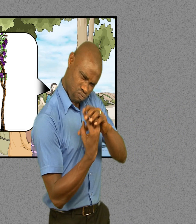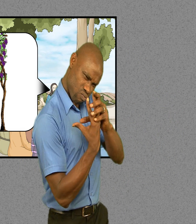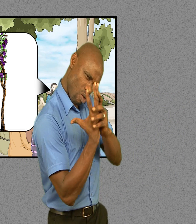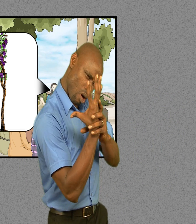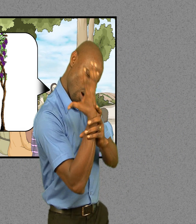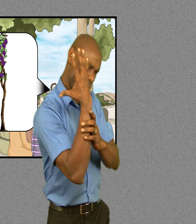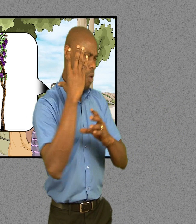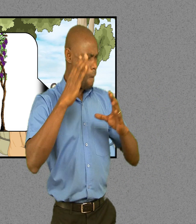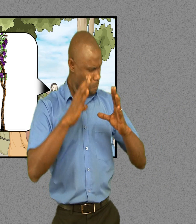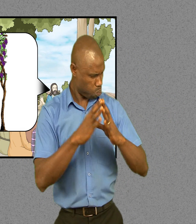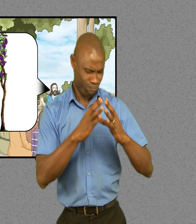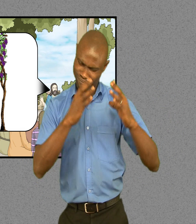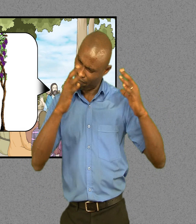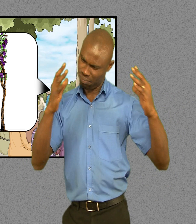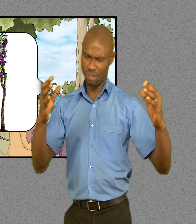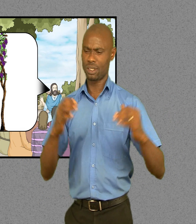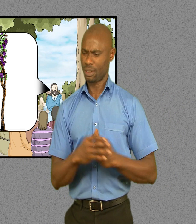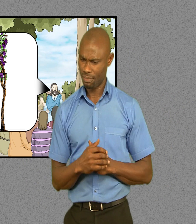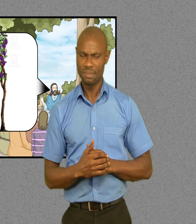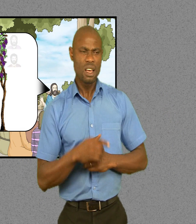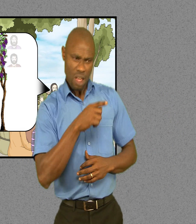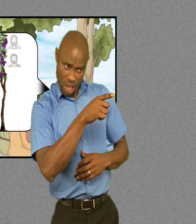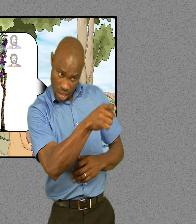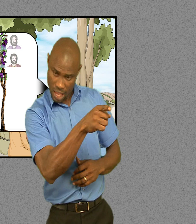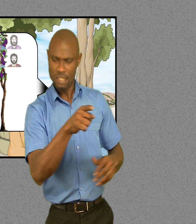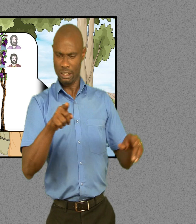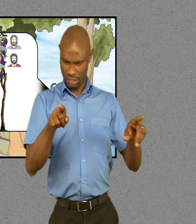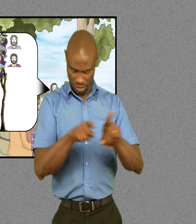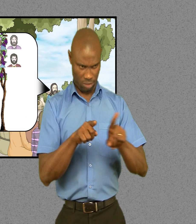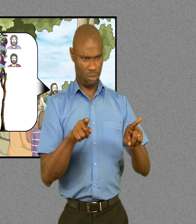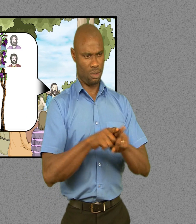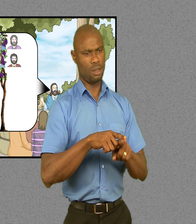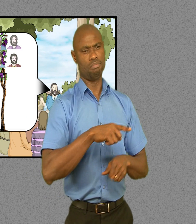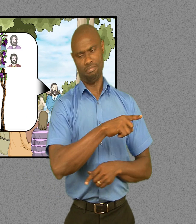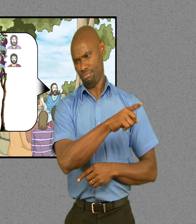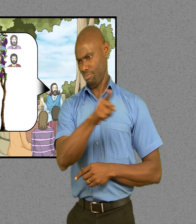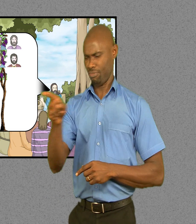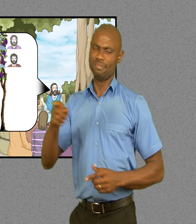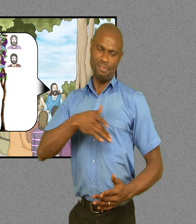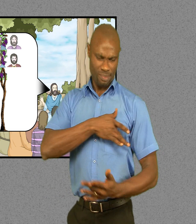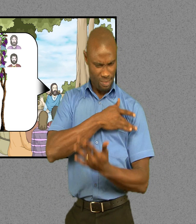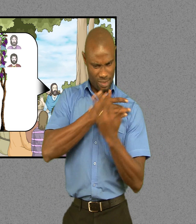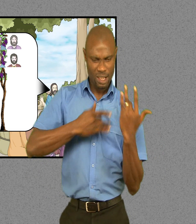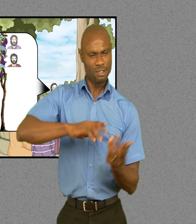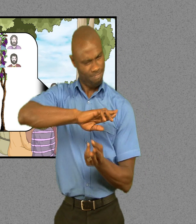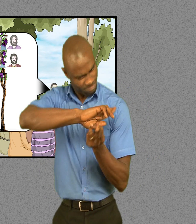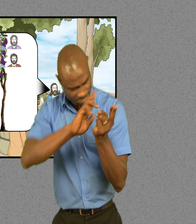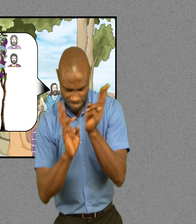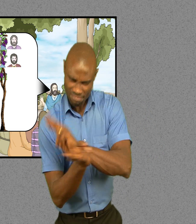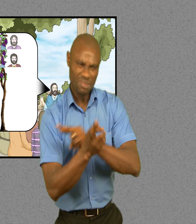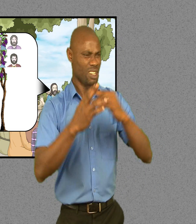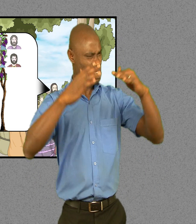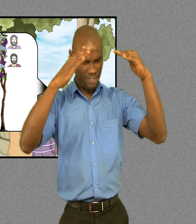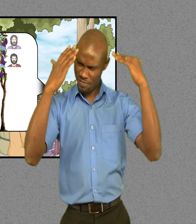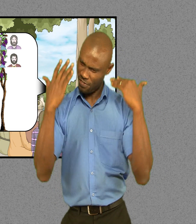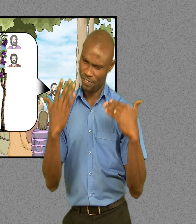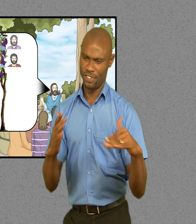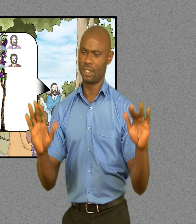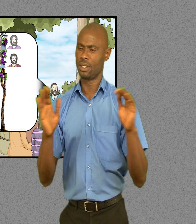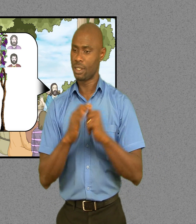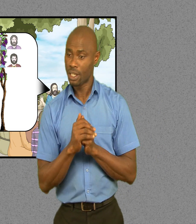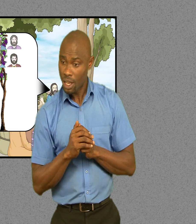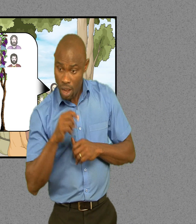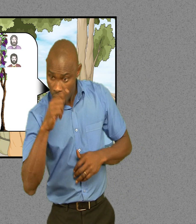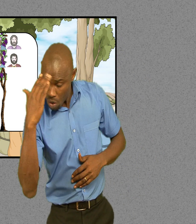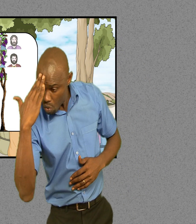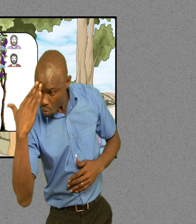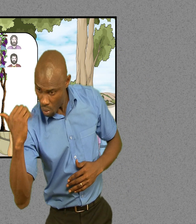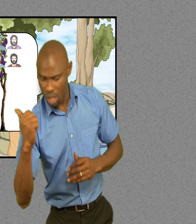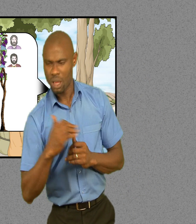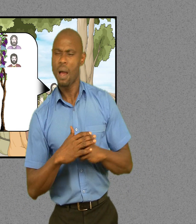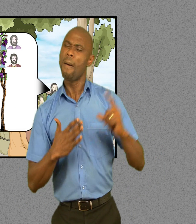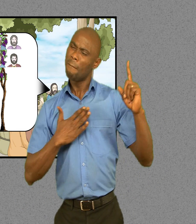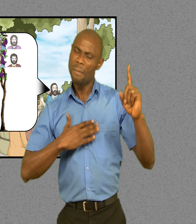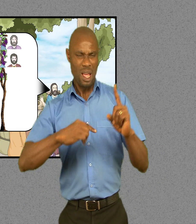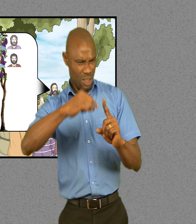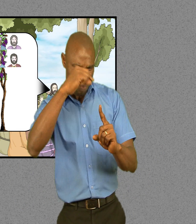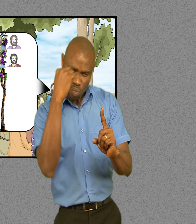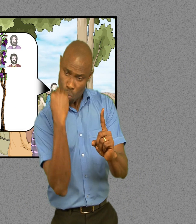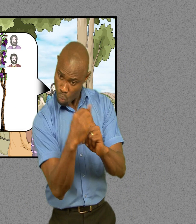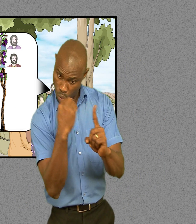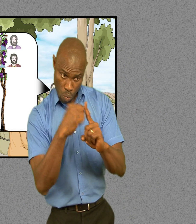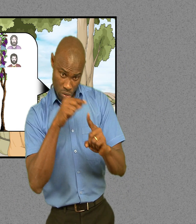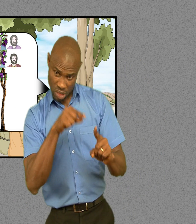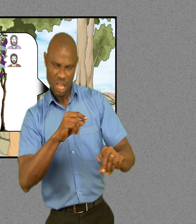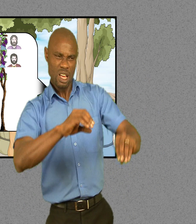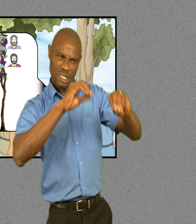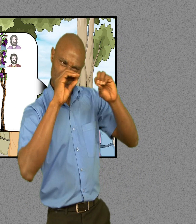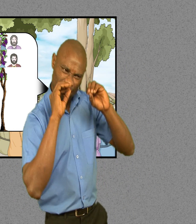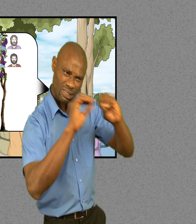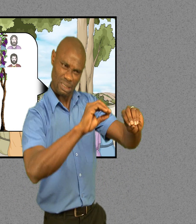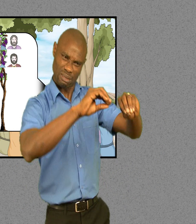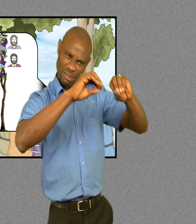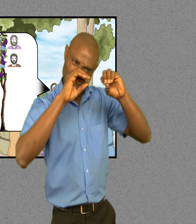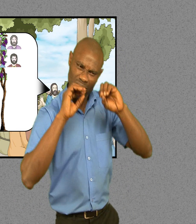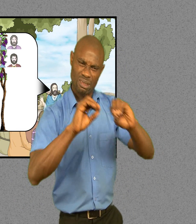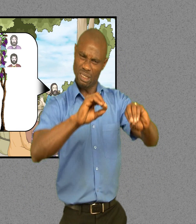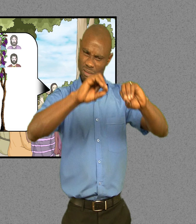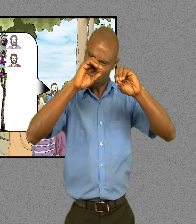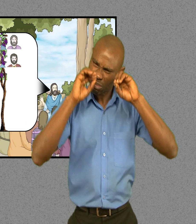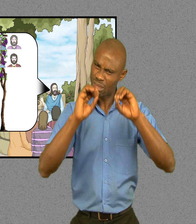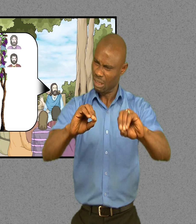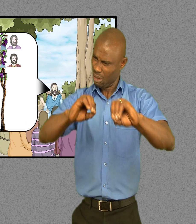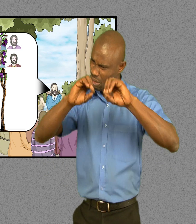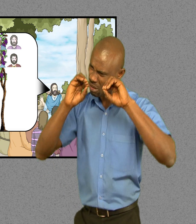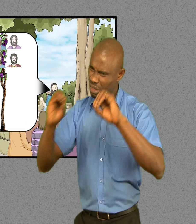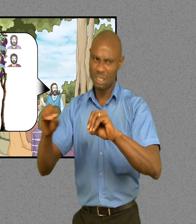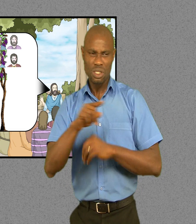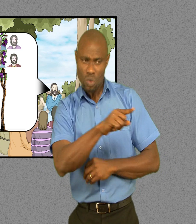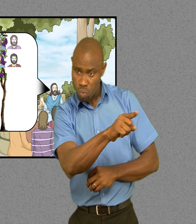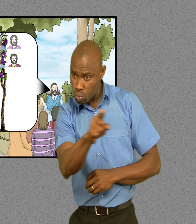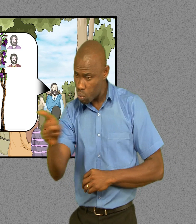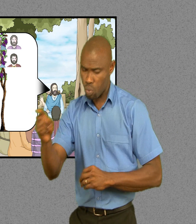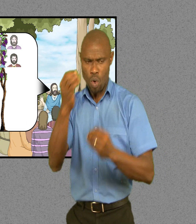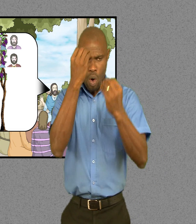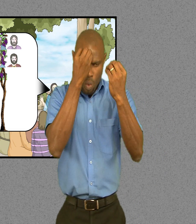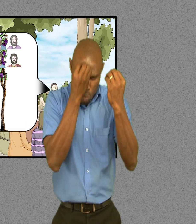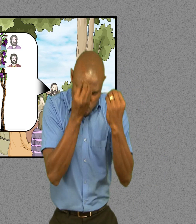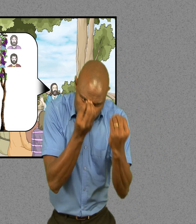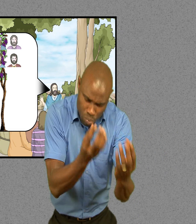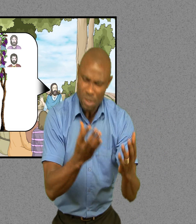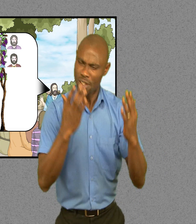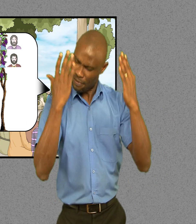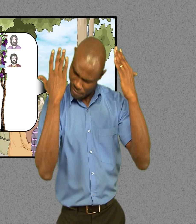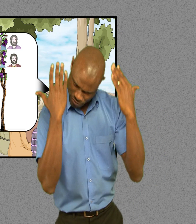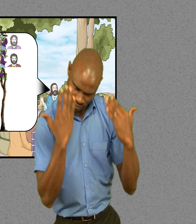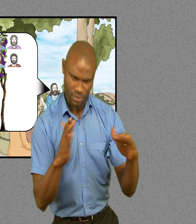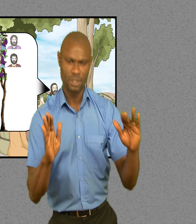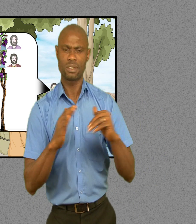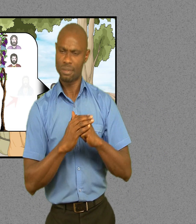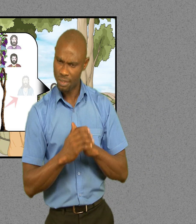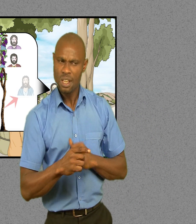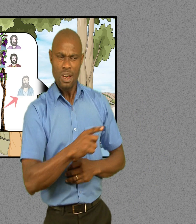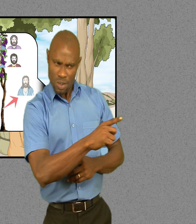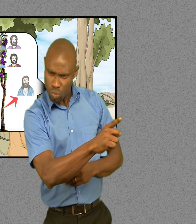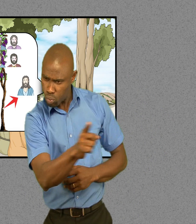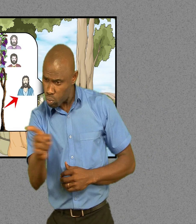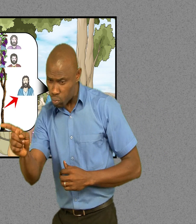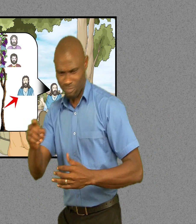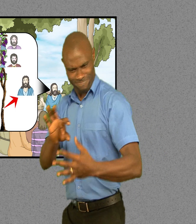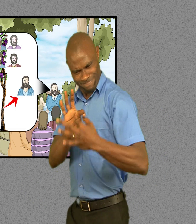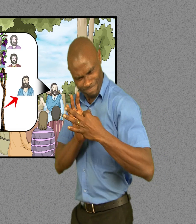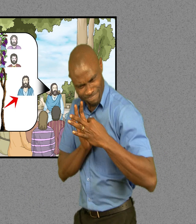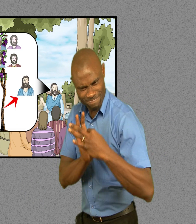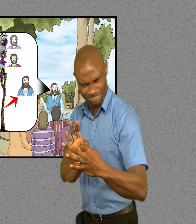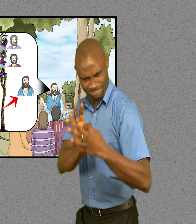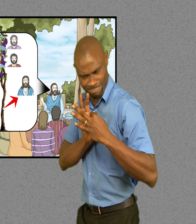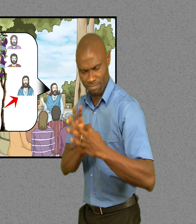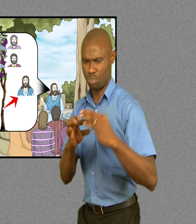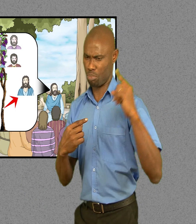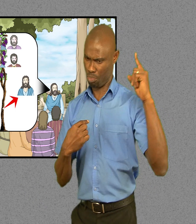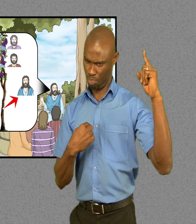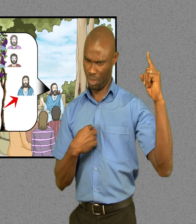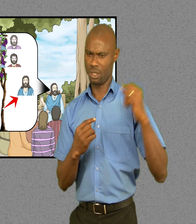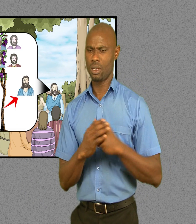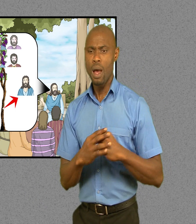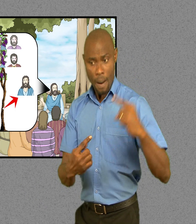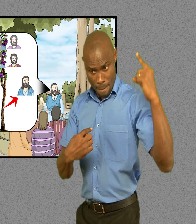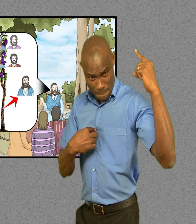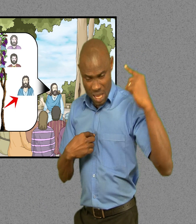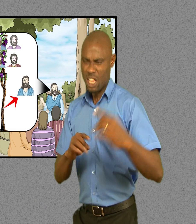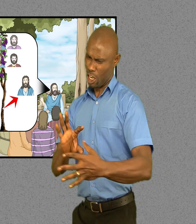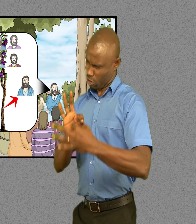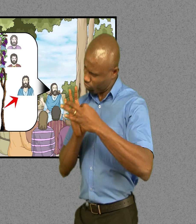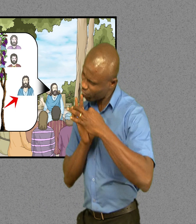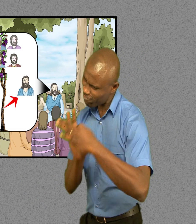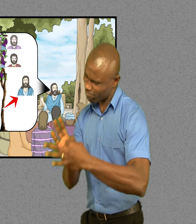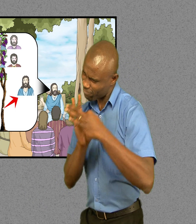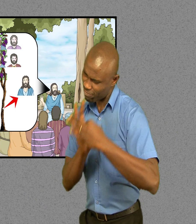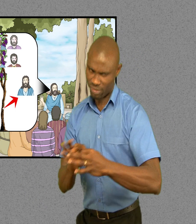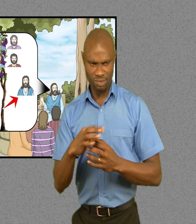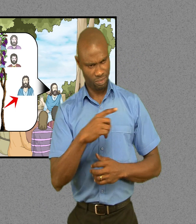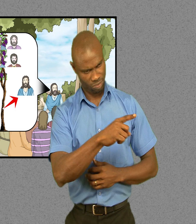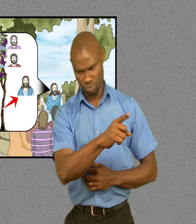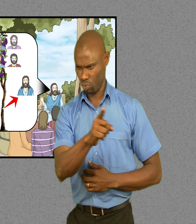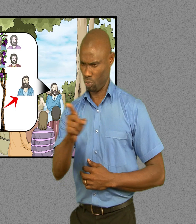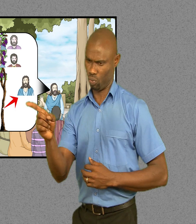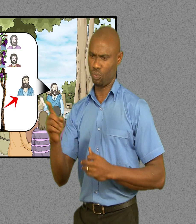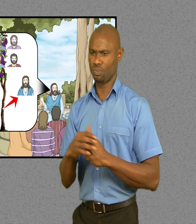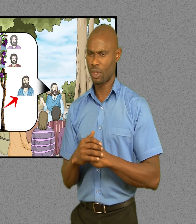You are already clean because of the word I have spoken to you.